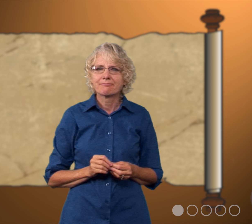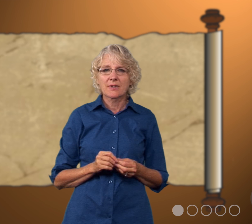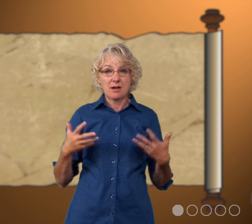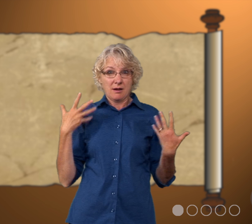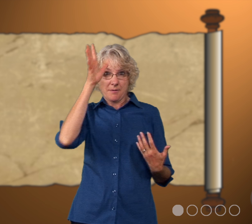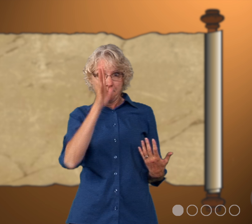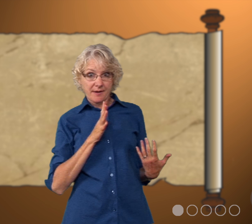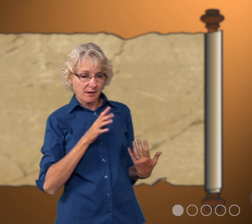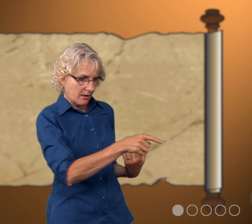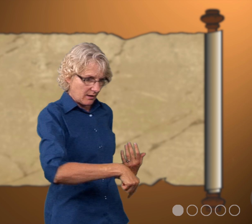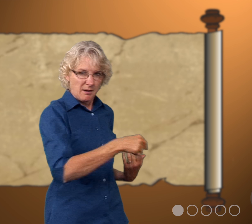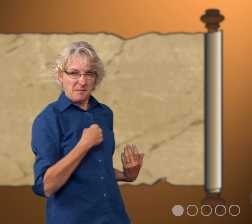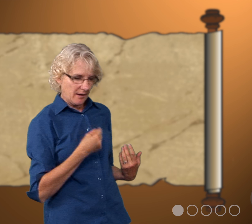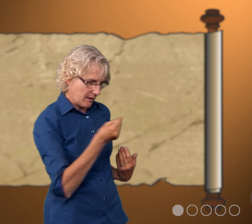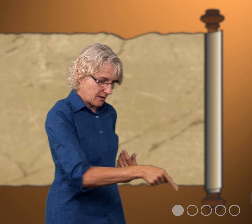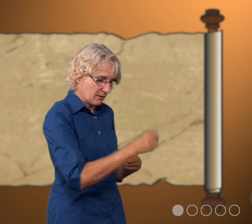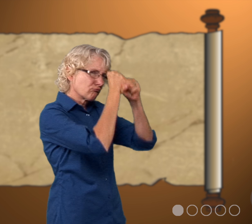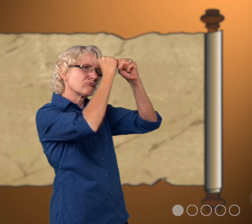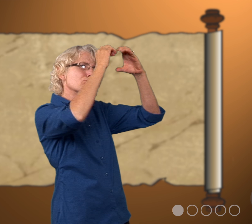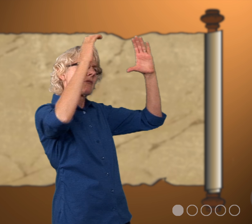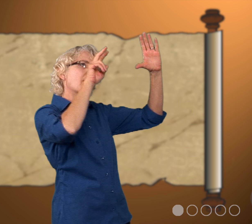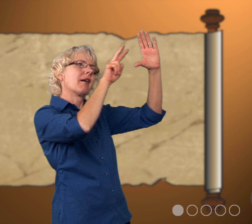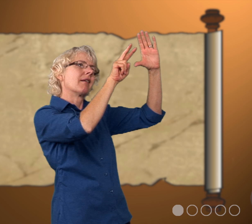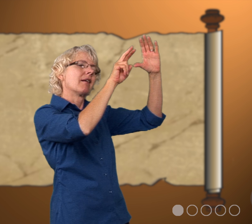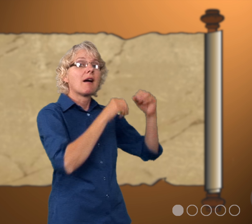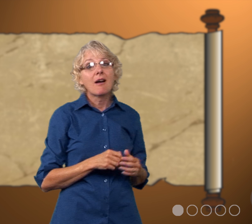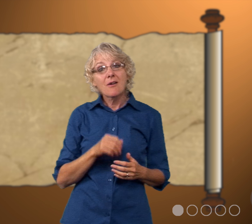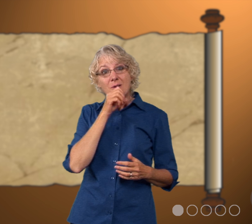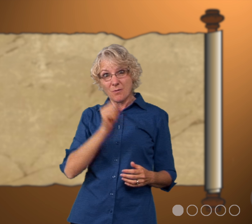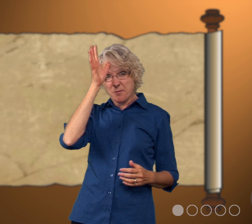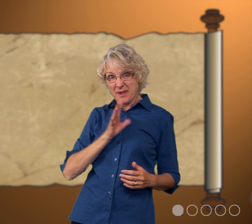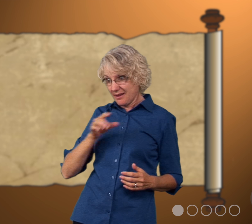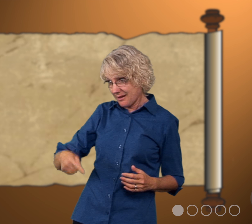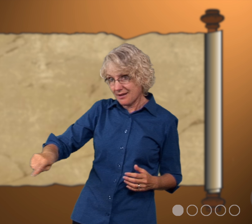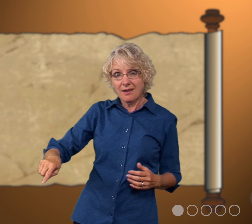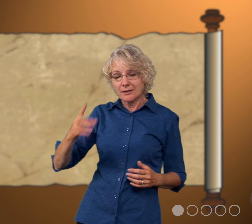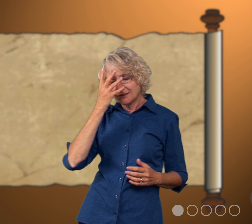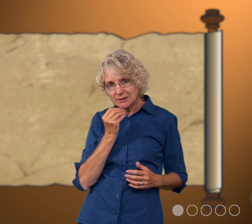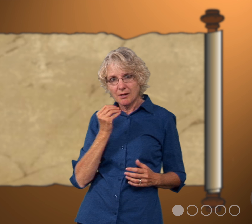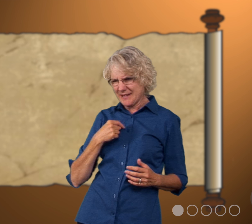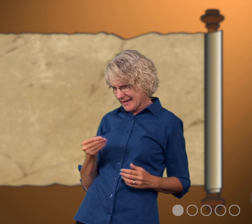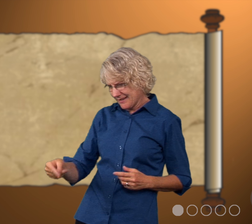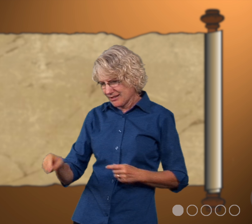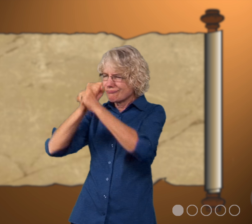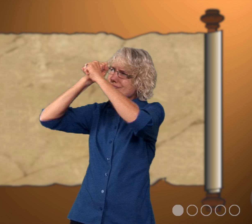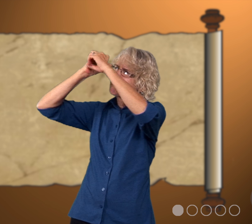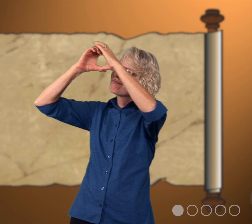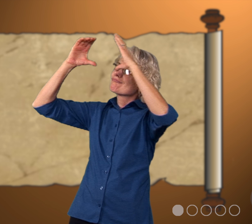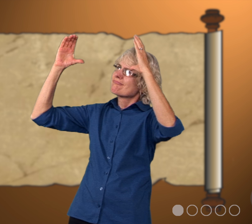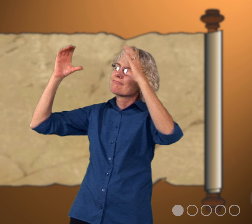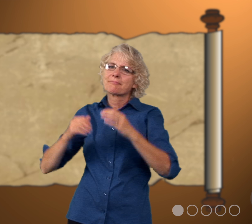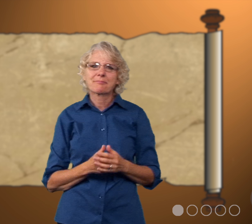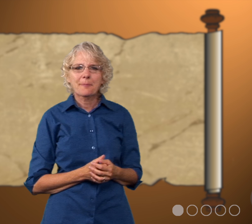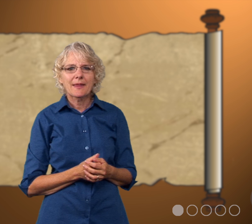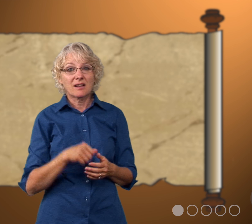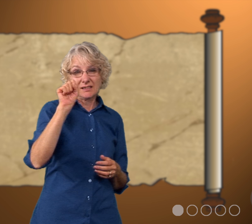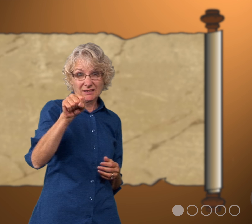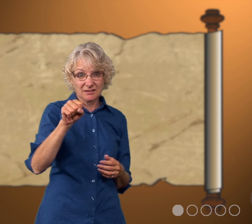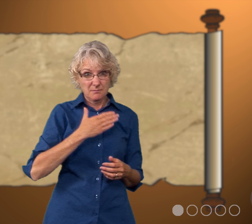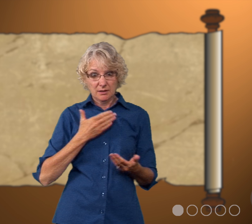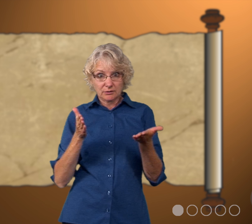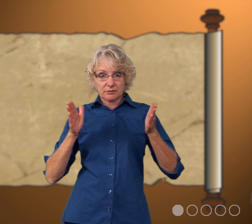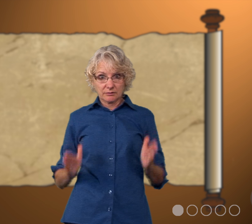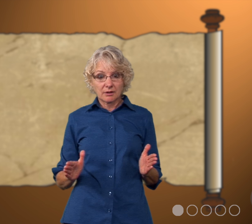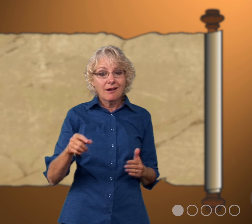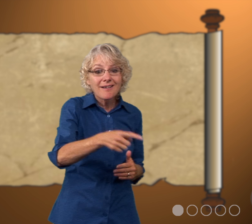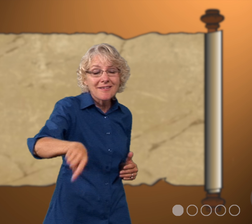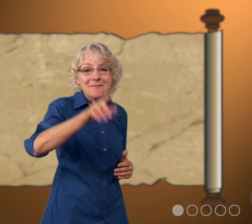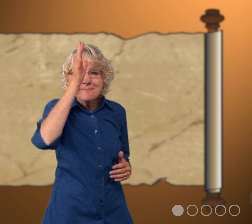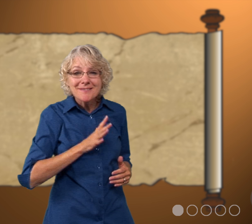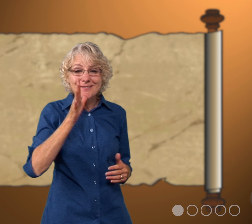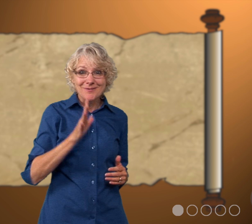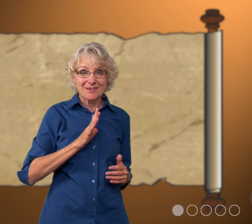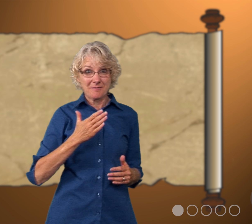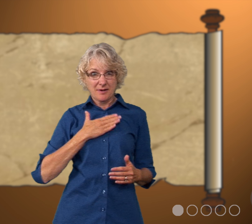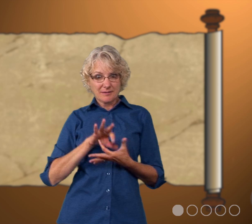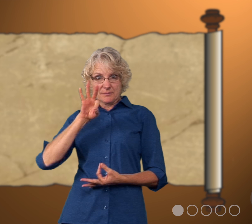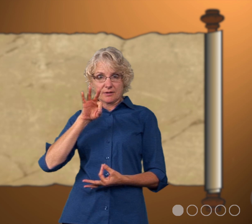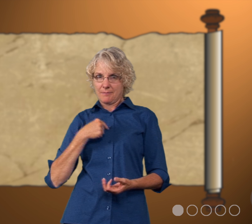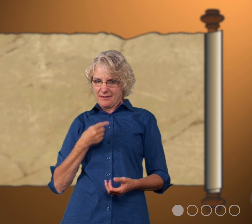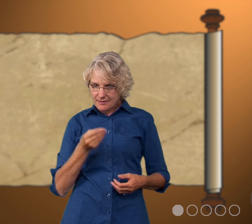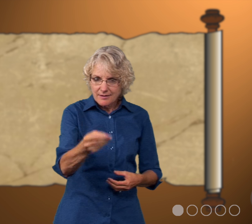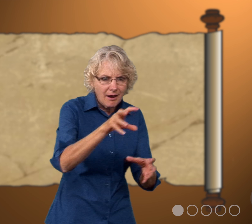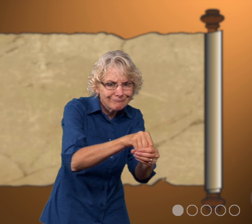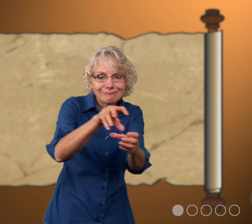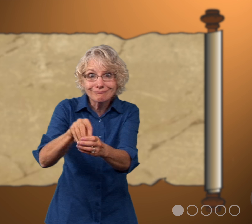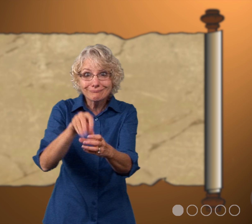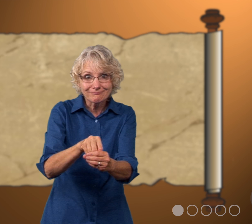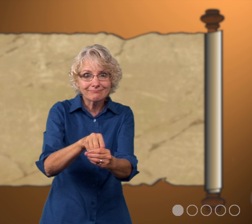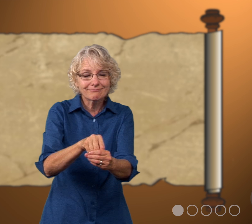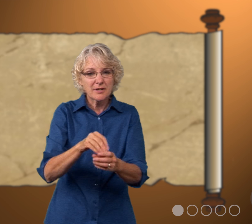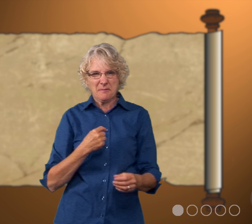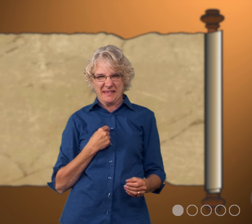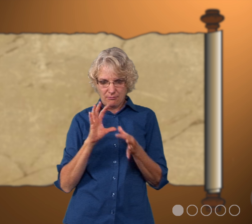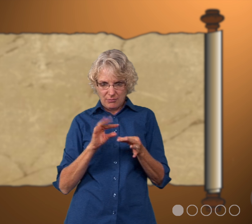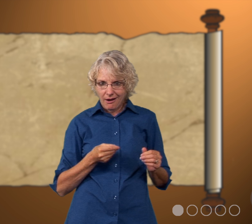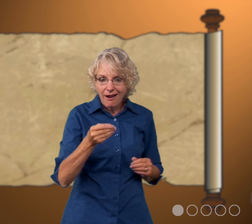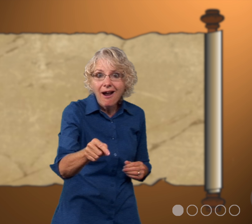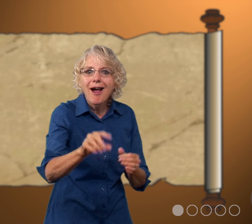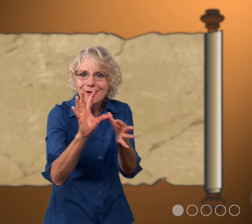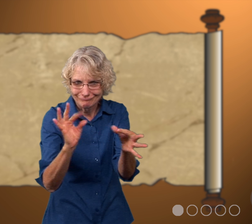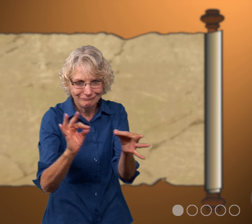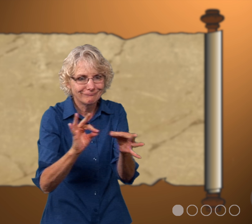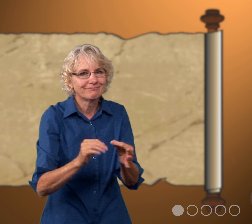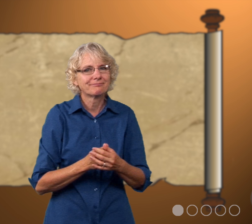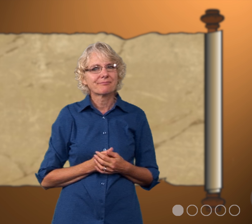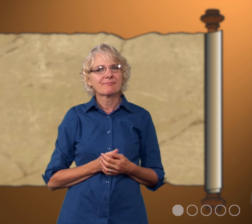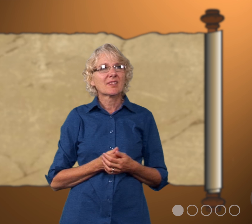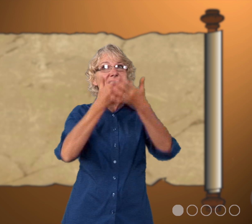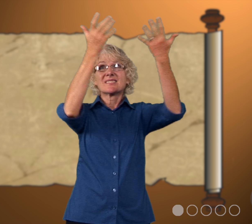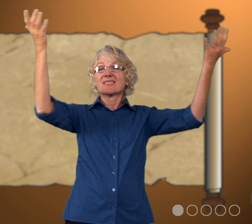Even on My menservants and maidservants I will pour out My Spirit in those days, and they will prophesy.